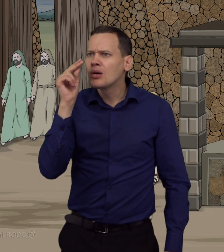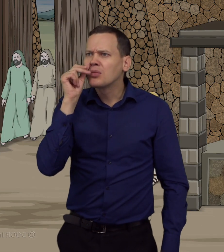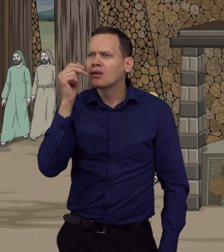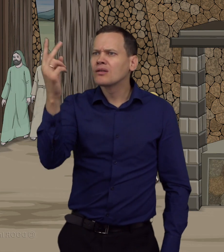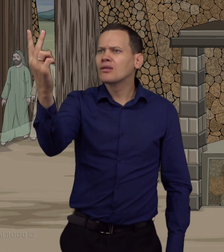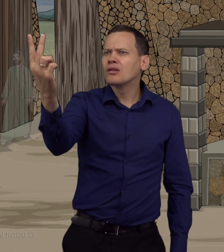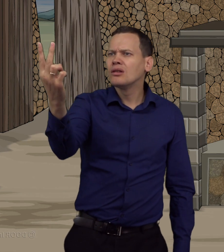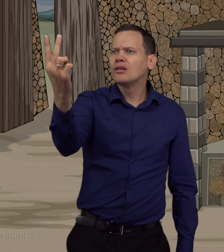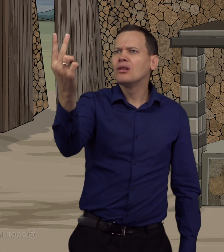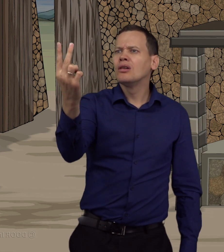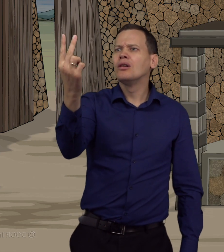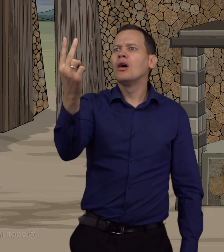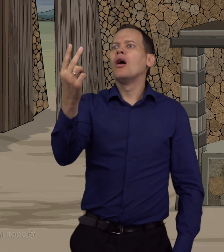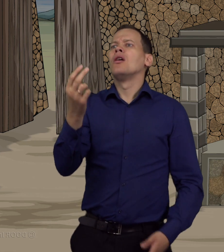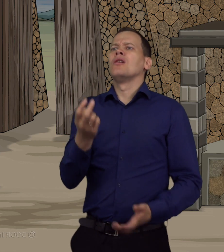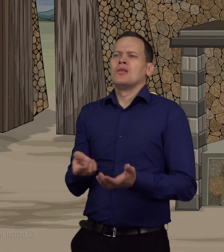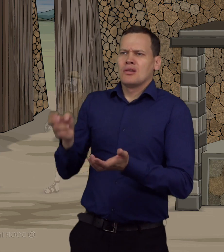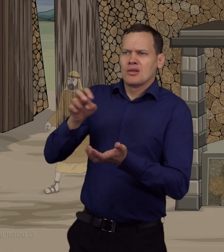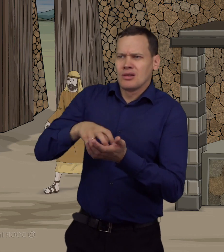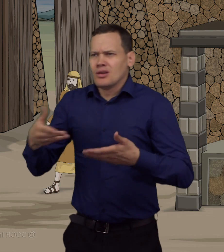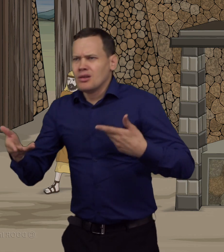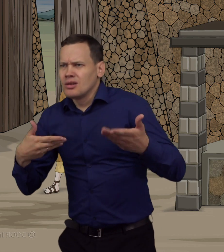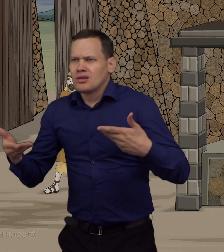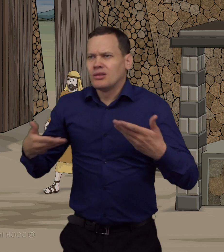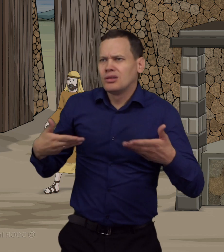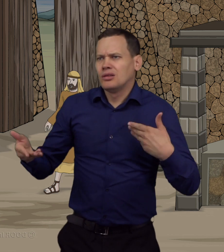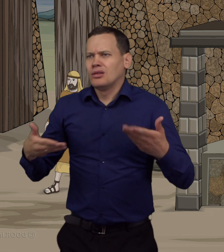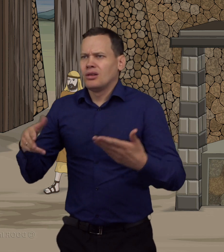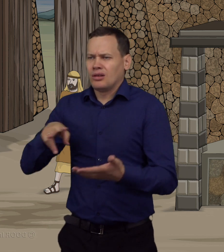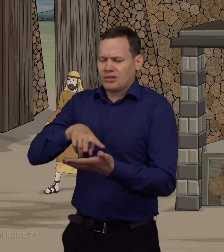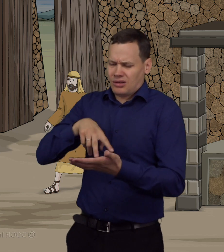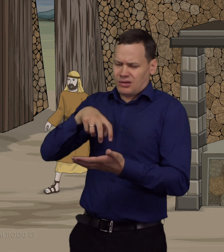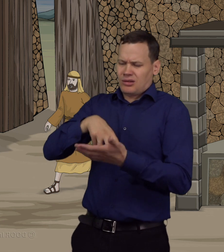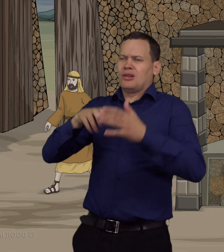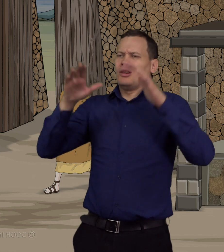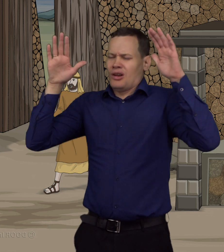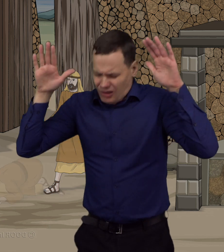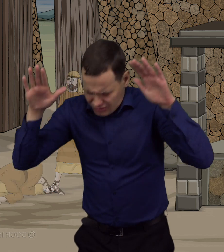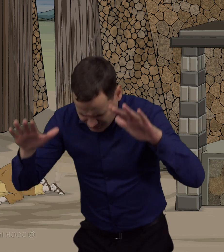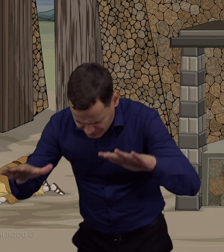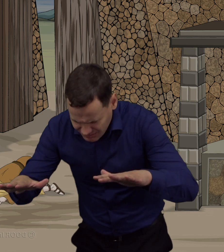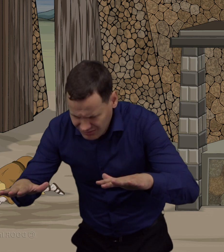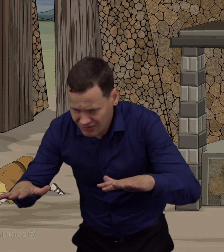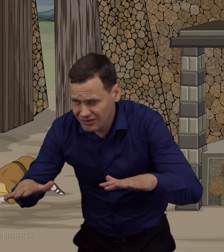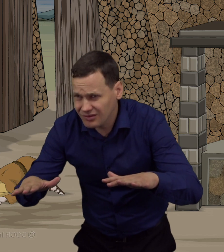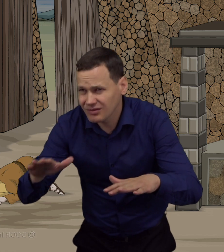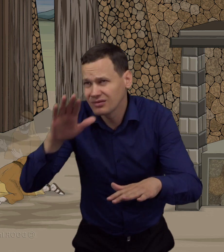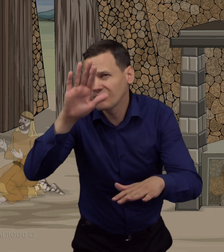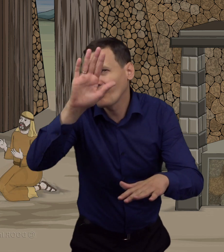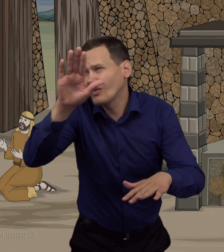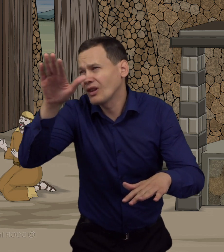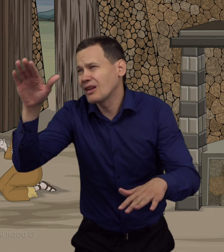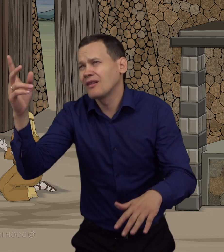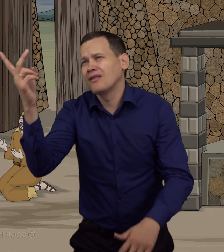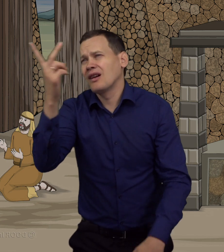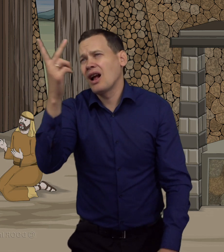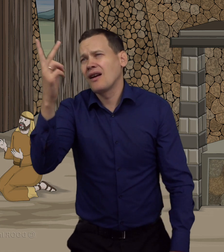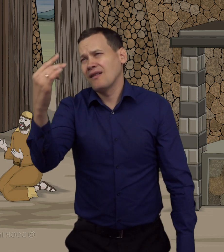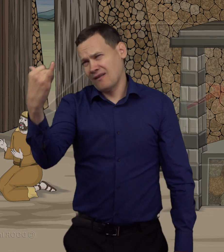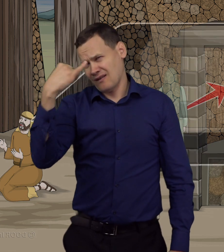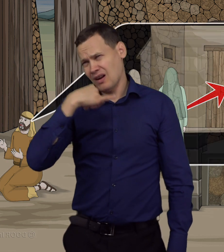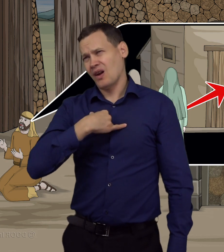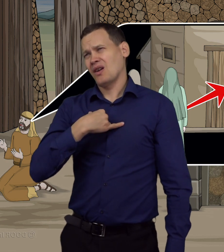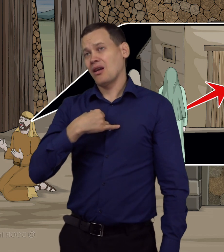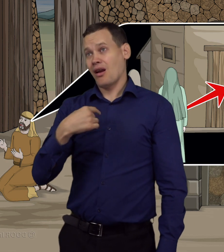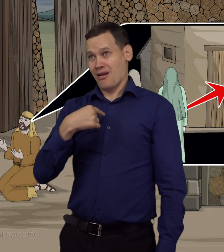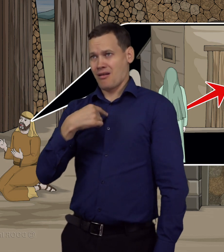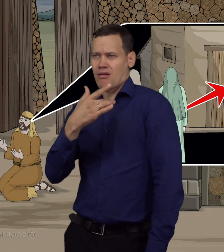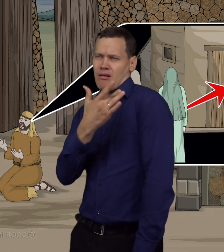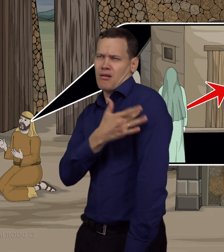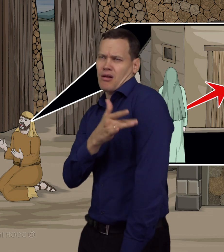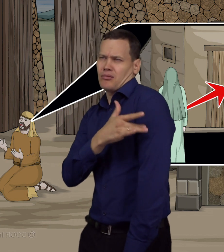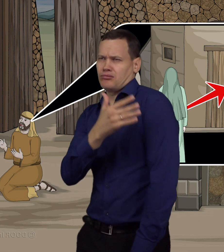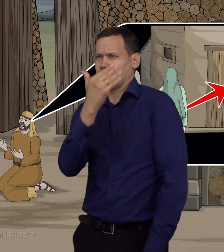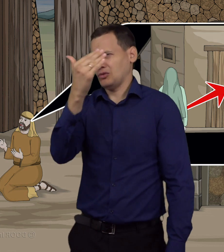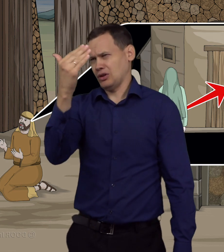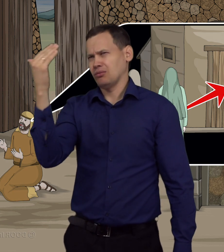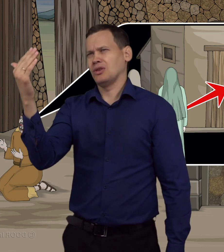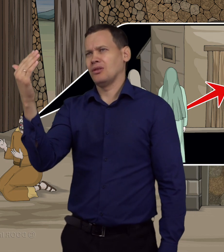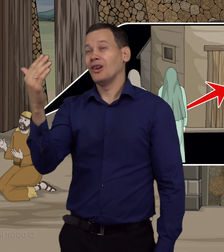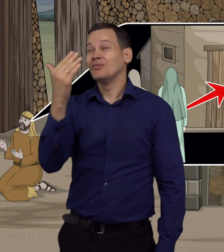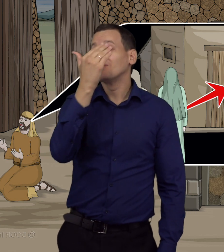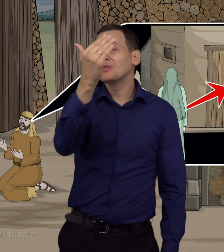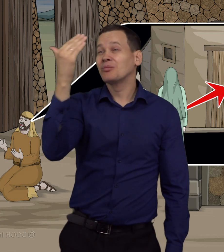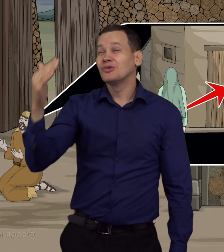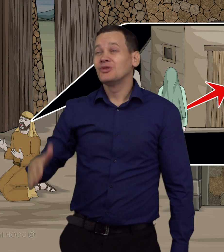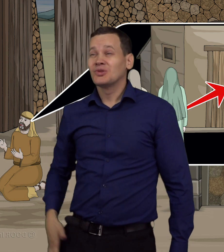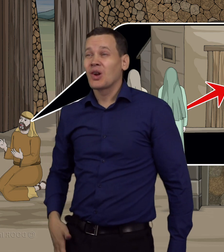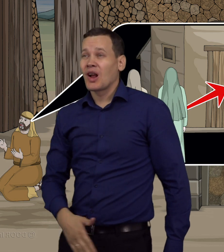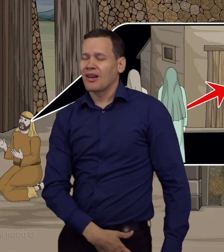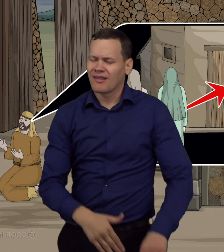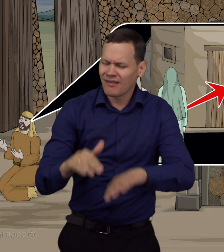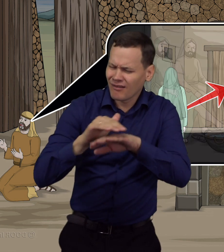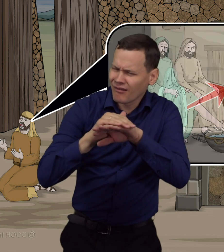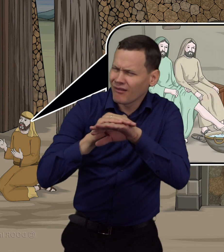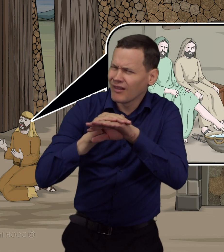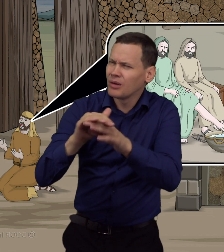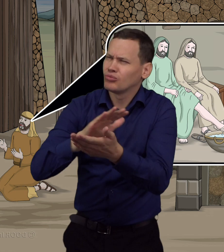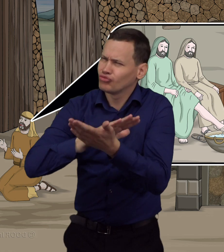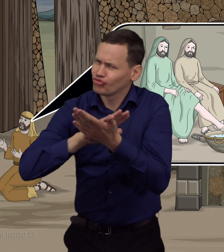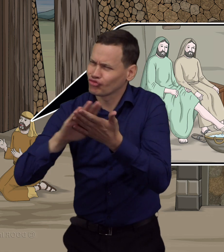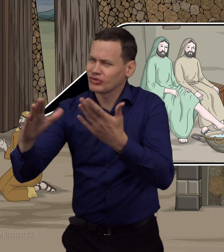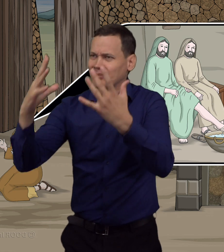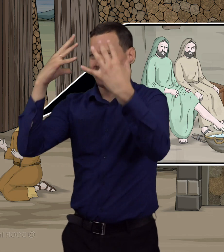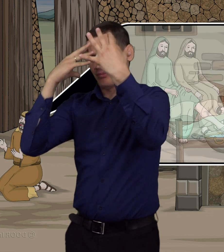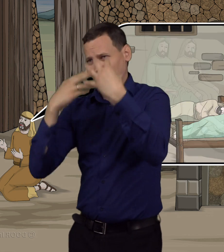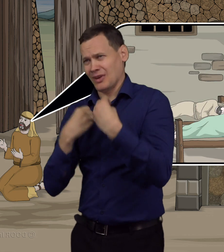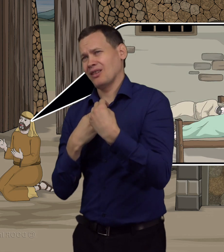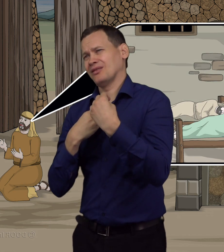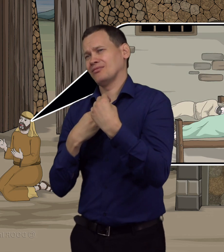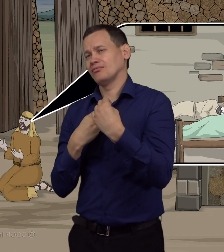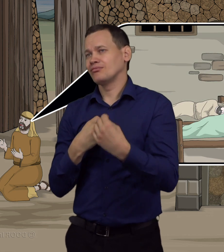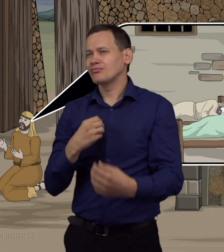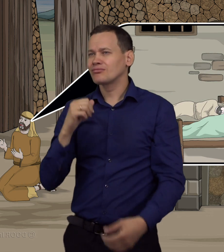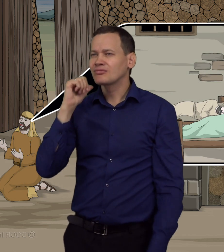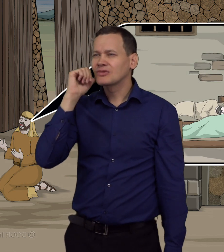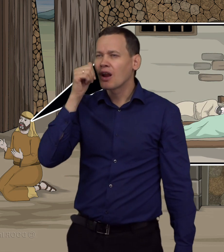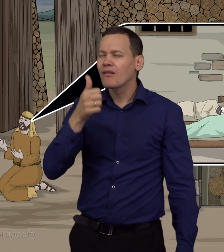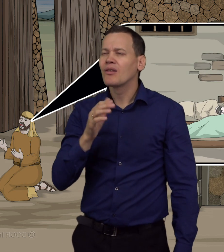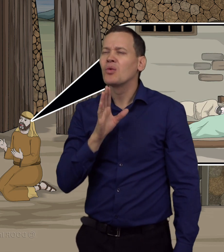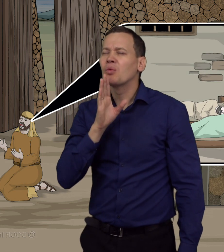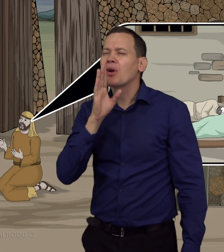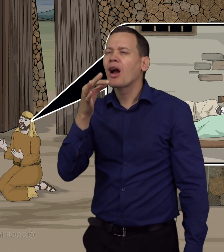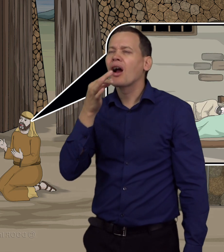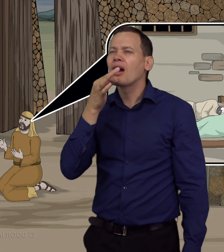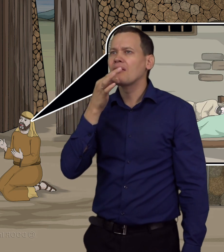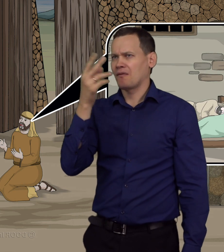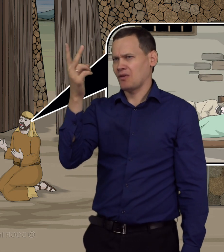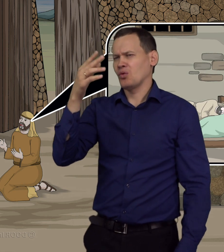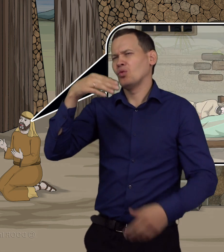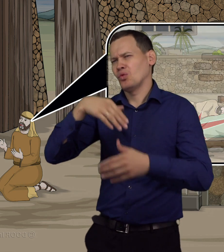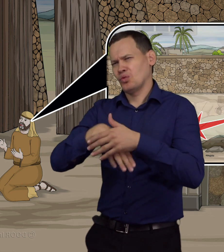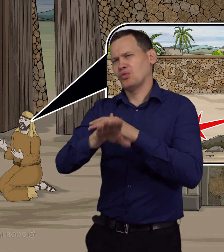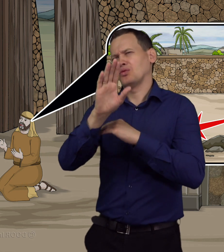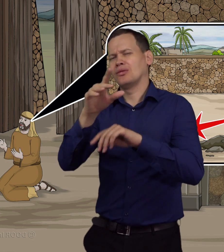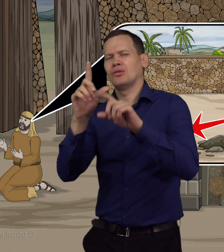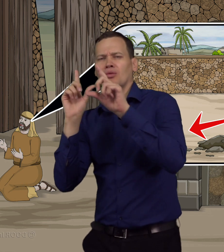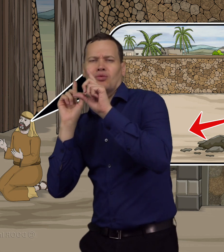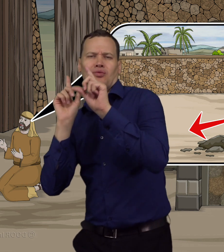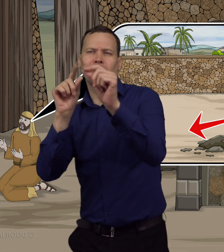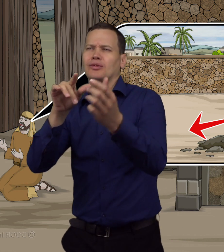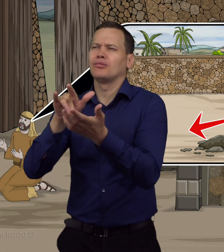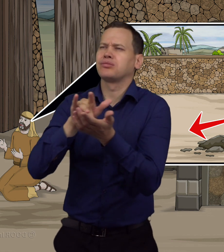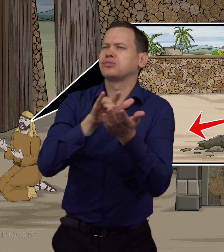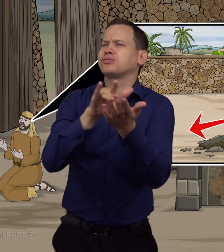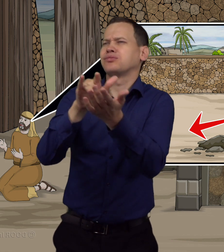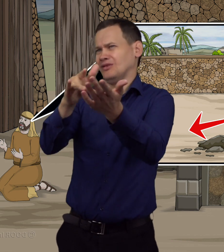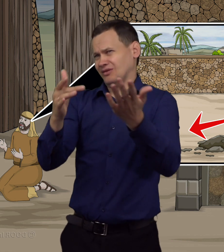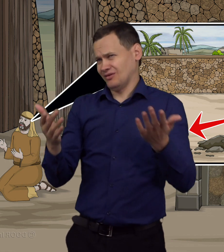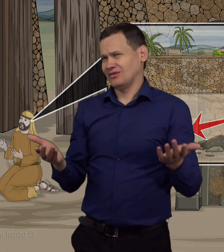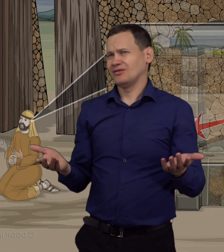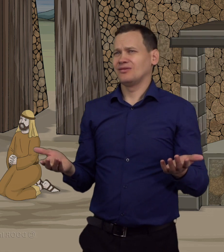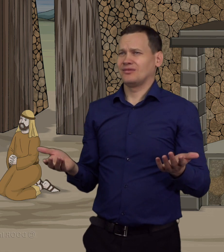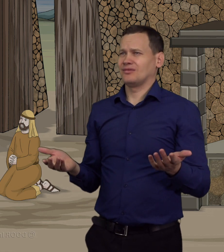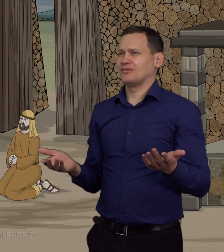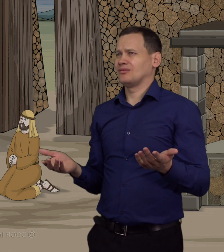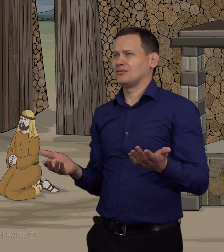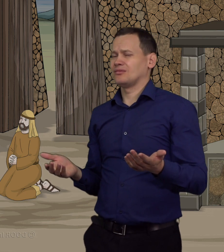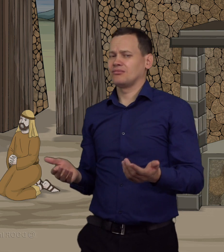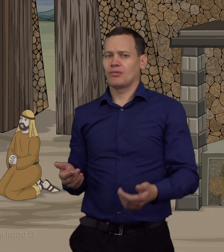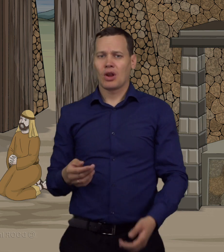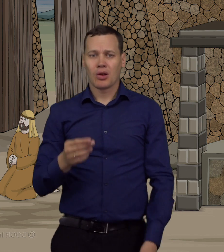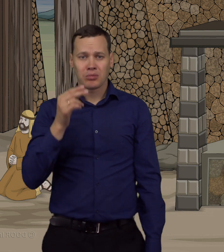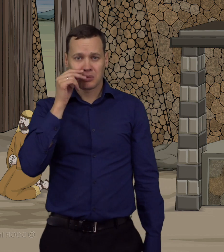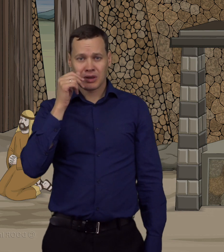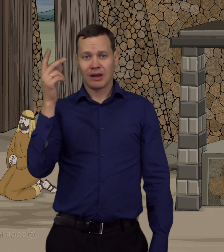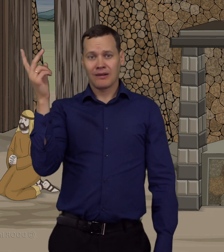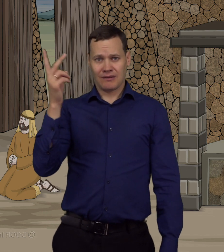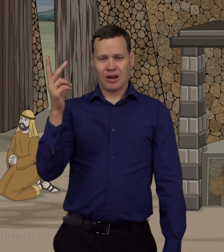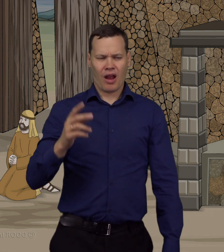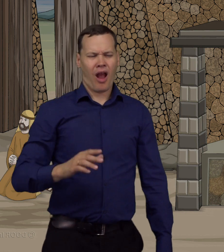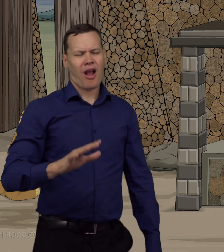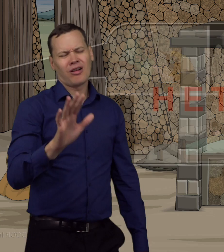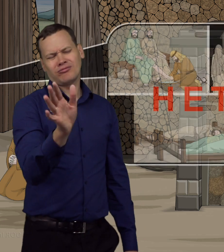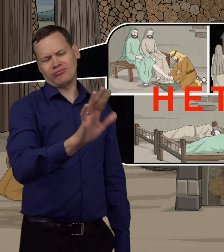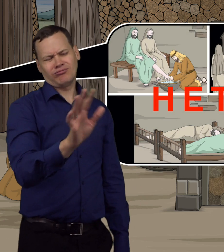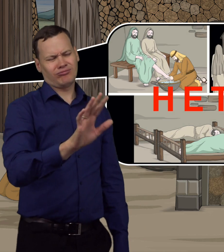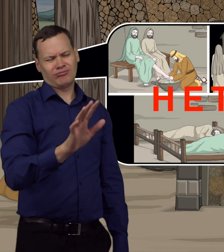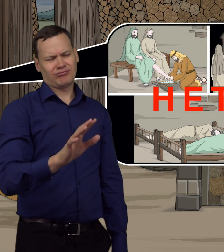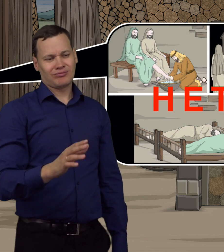When Lot saw them, he got up to meet them, bowed facedown, and said, “My lords, please turn aside into the house of your servant; wash your feet and spend the night. Then you can rise early and go on your way.”